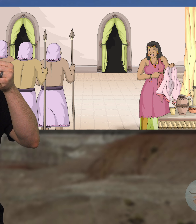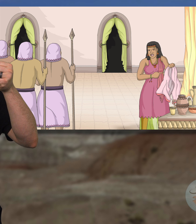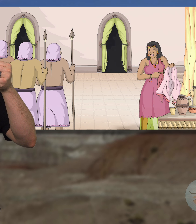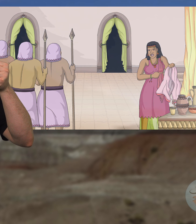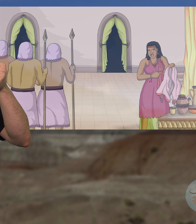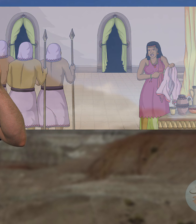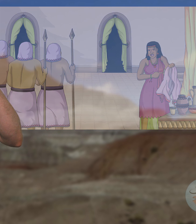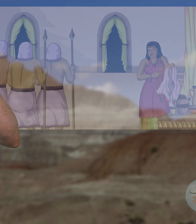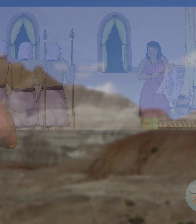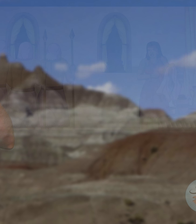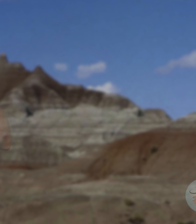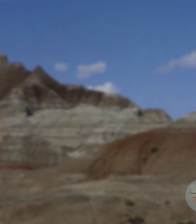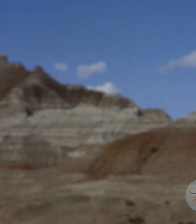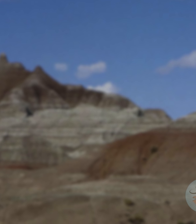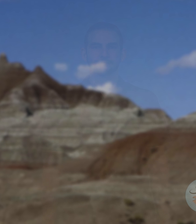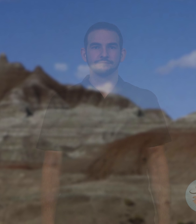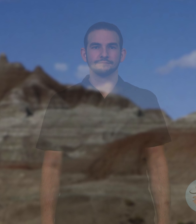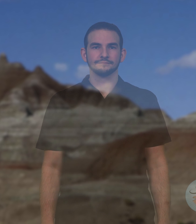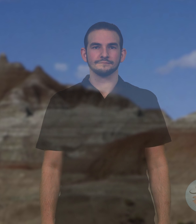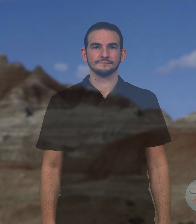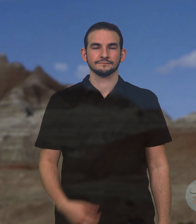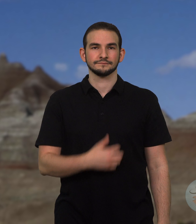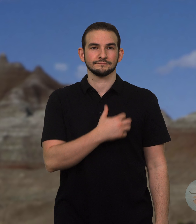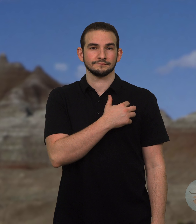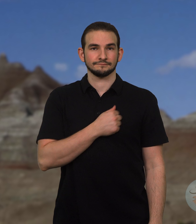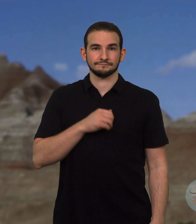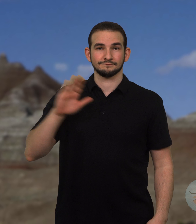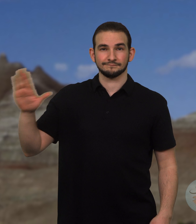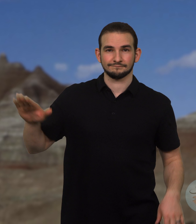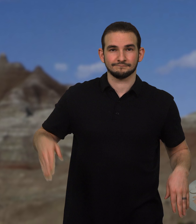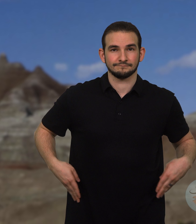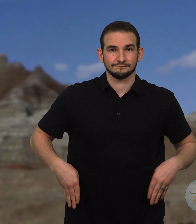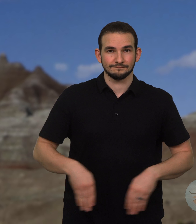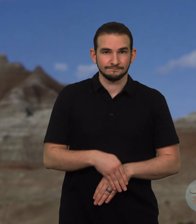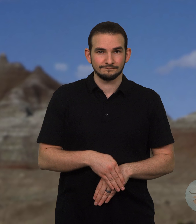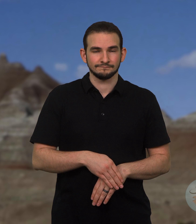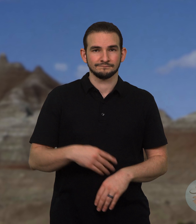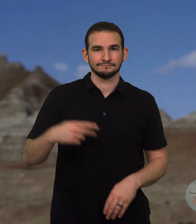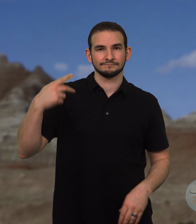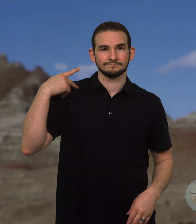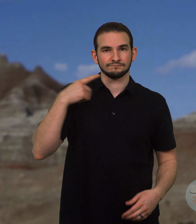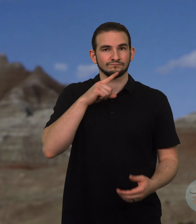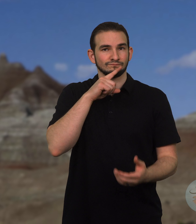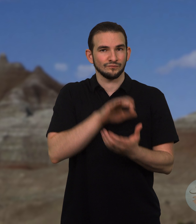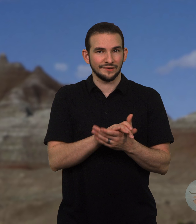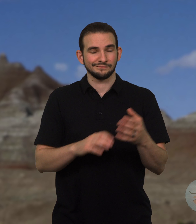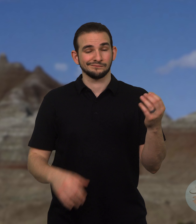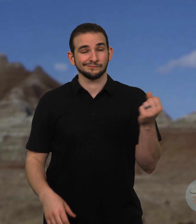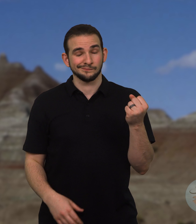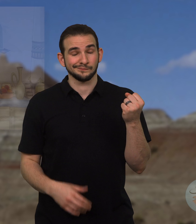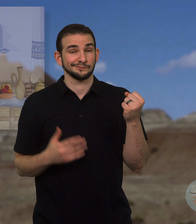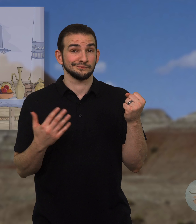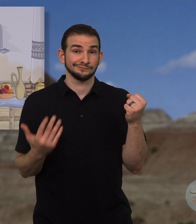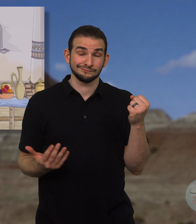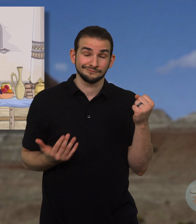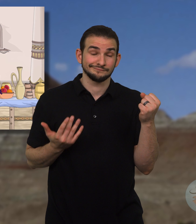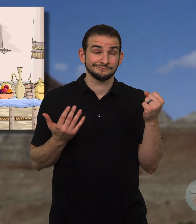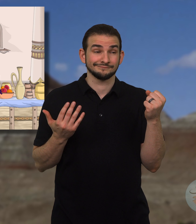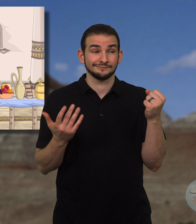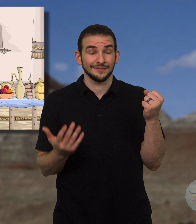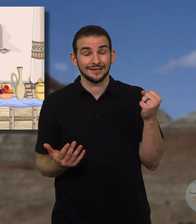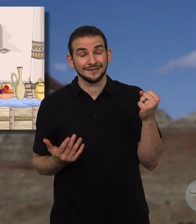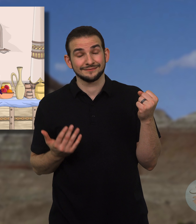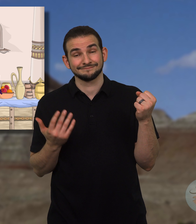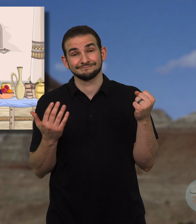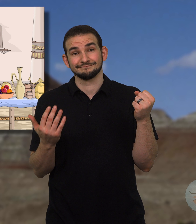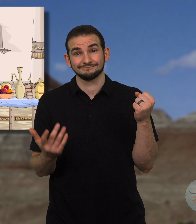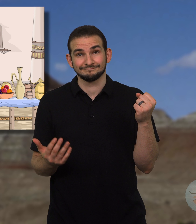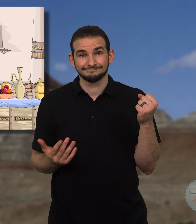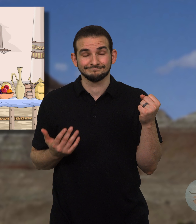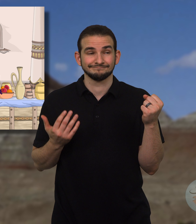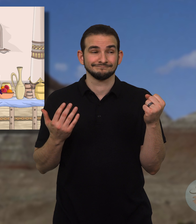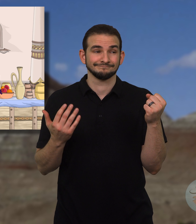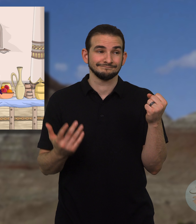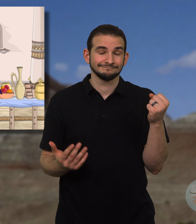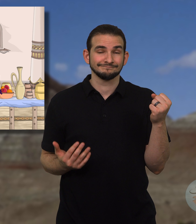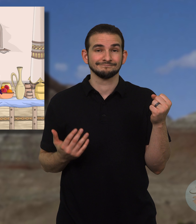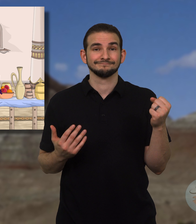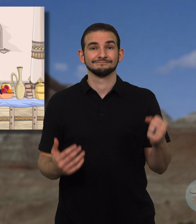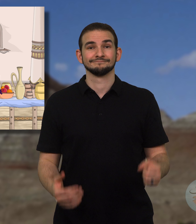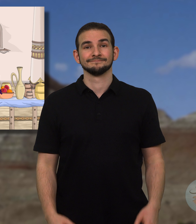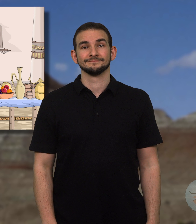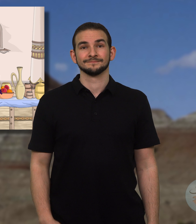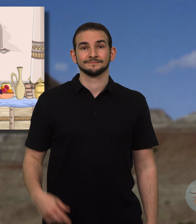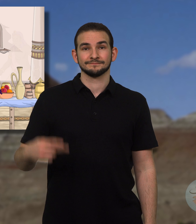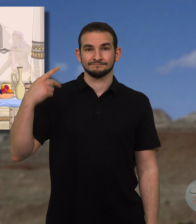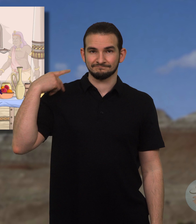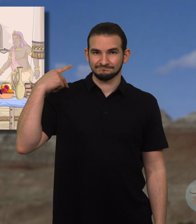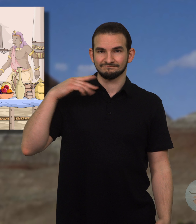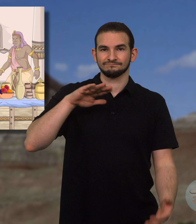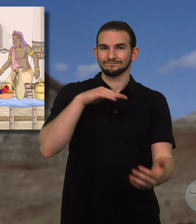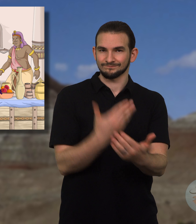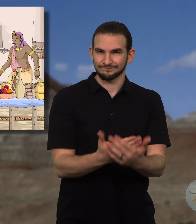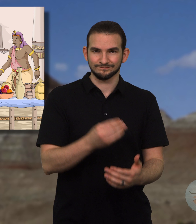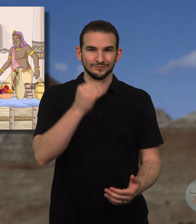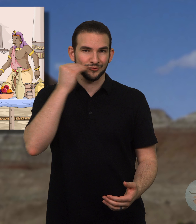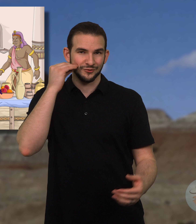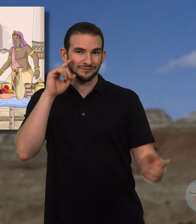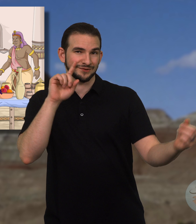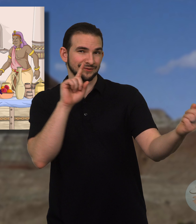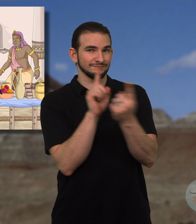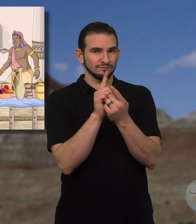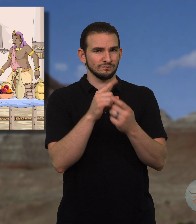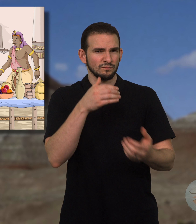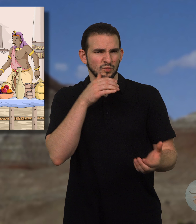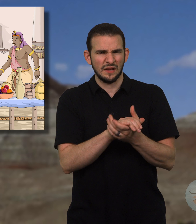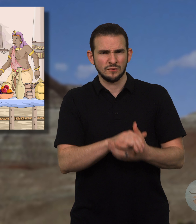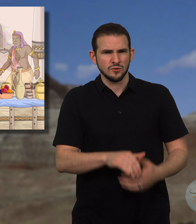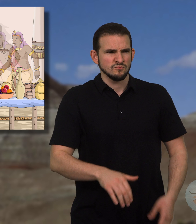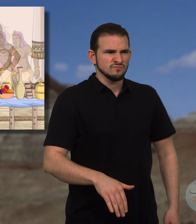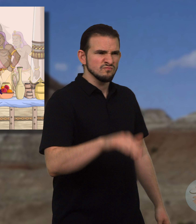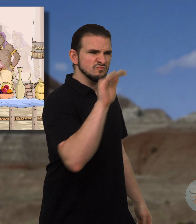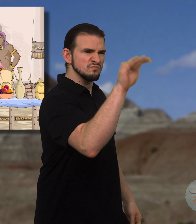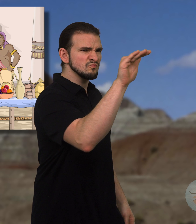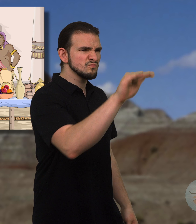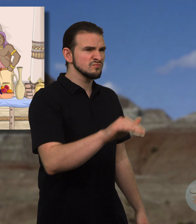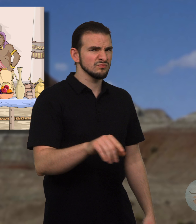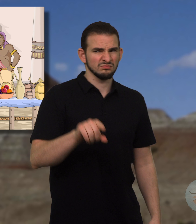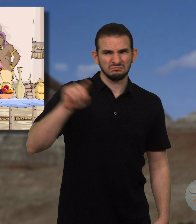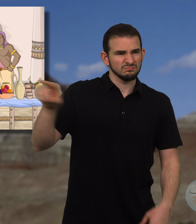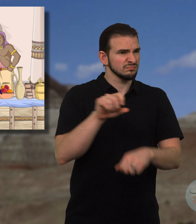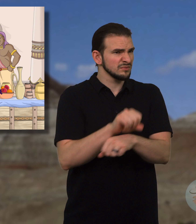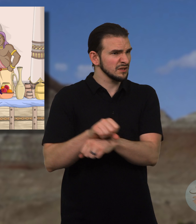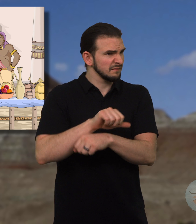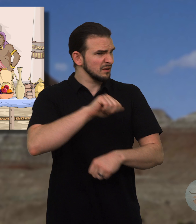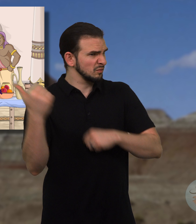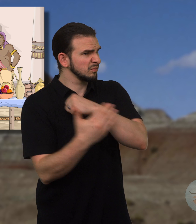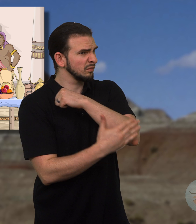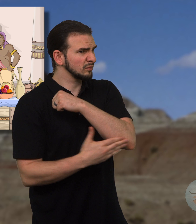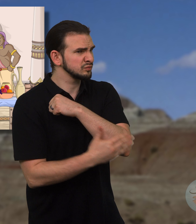So Potiphar’s wife kept Joseph’s cloak beside her until his master came home.